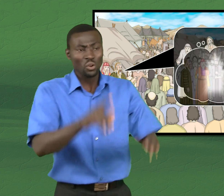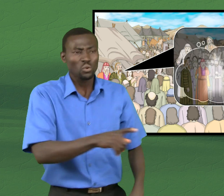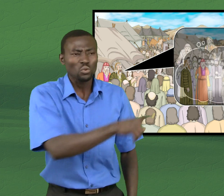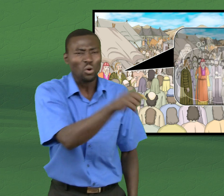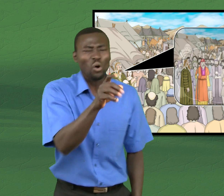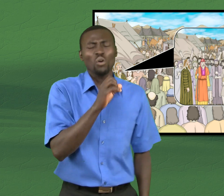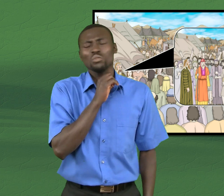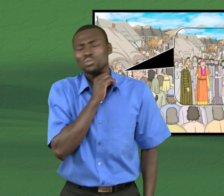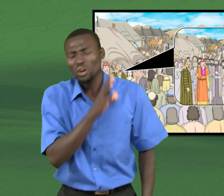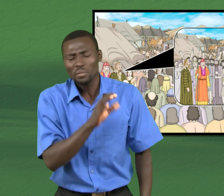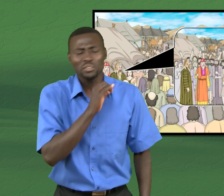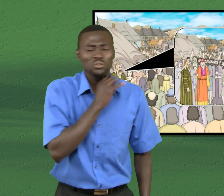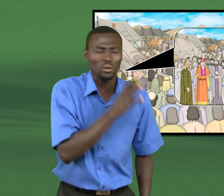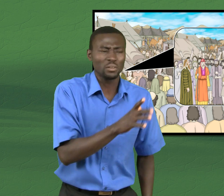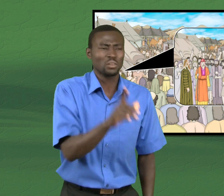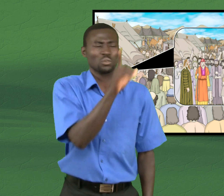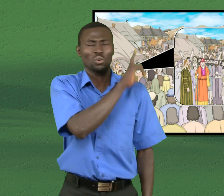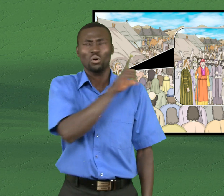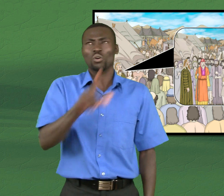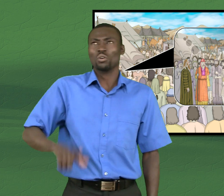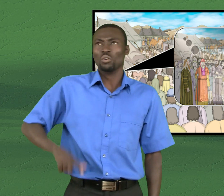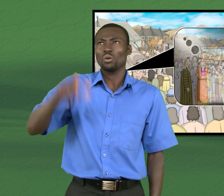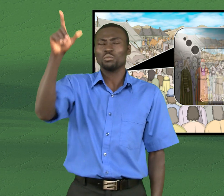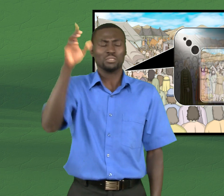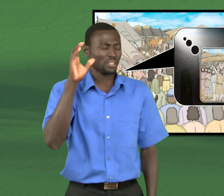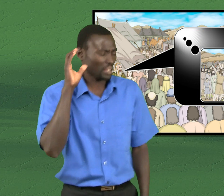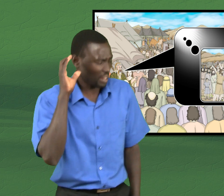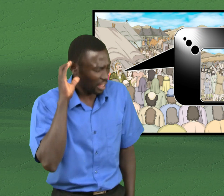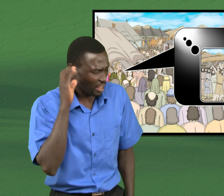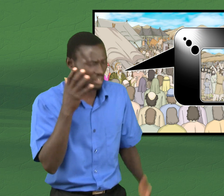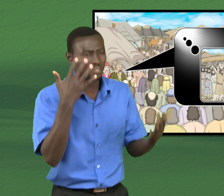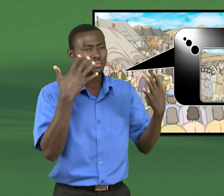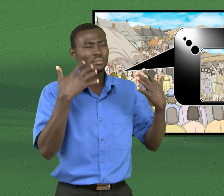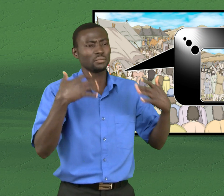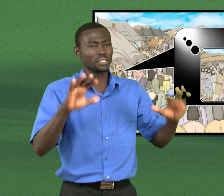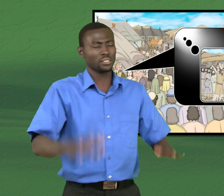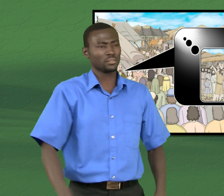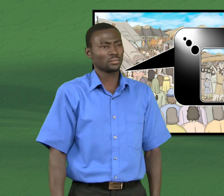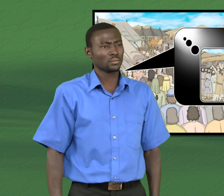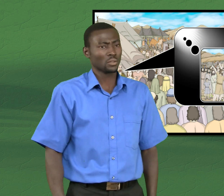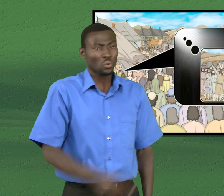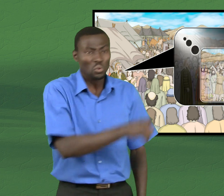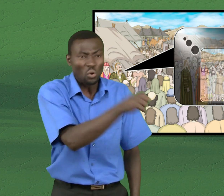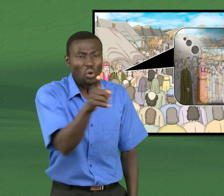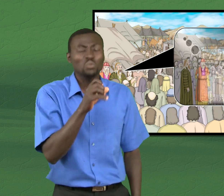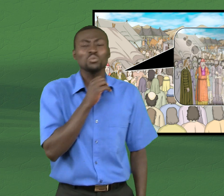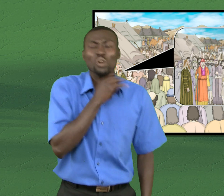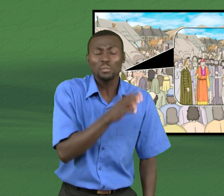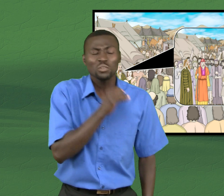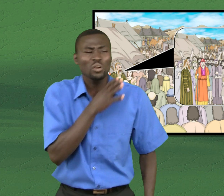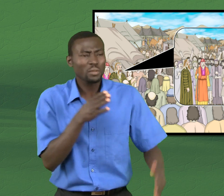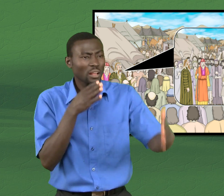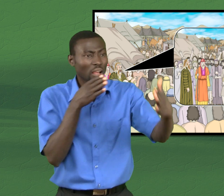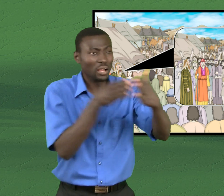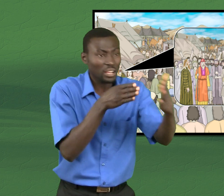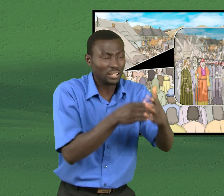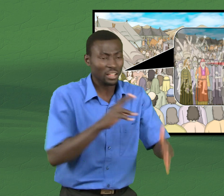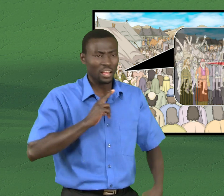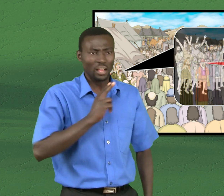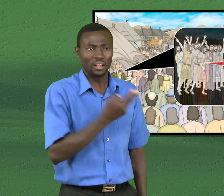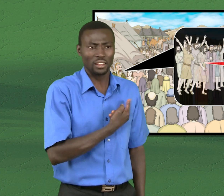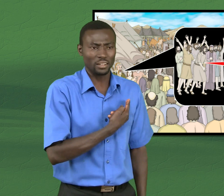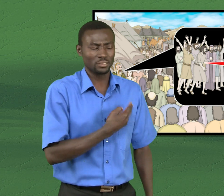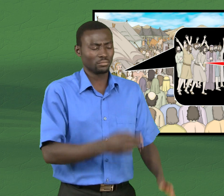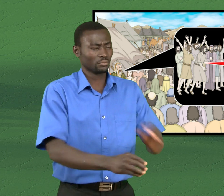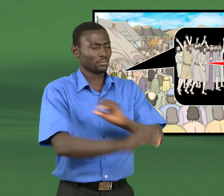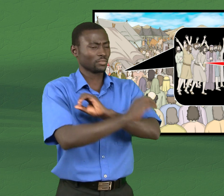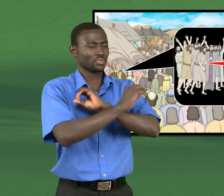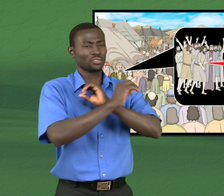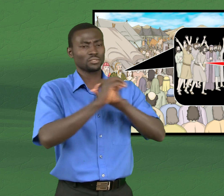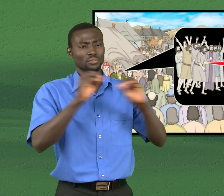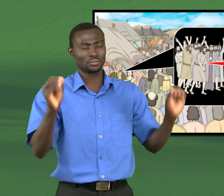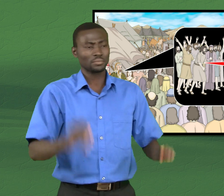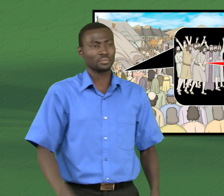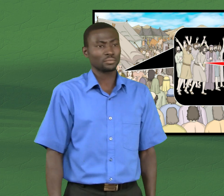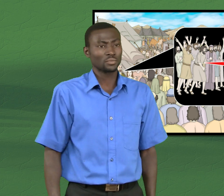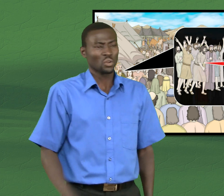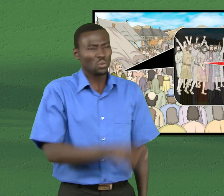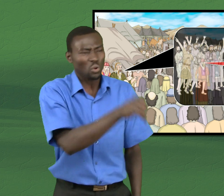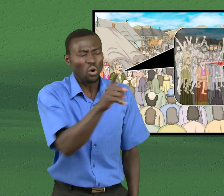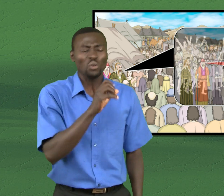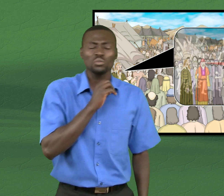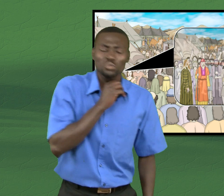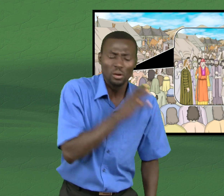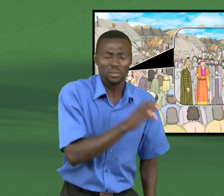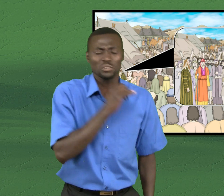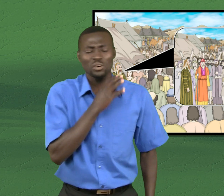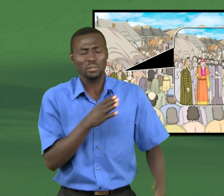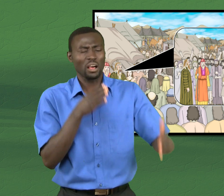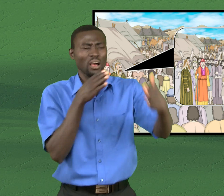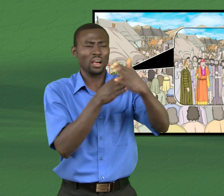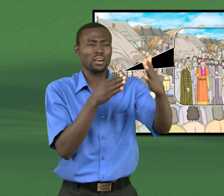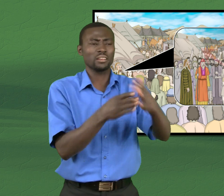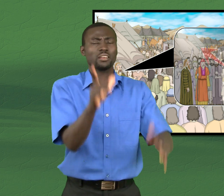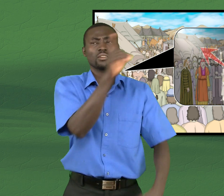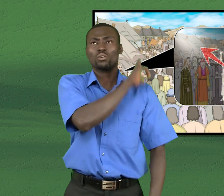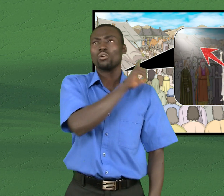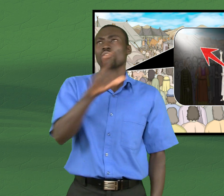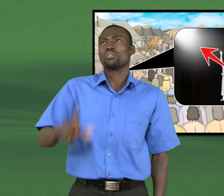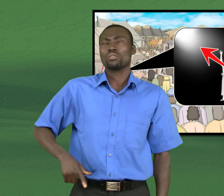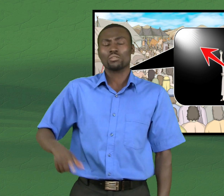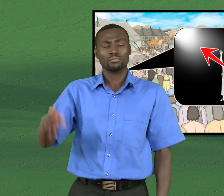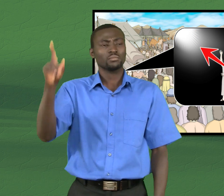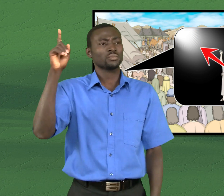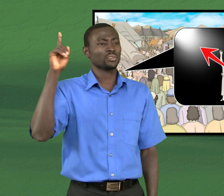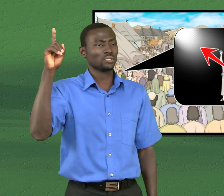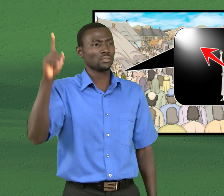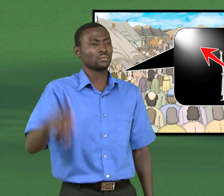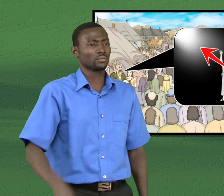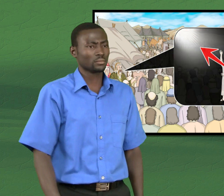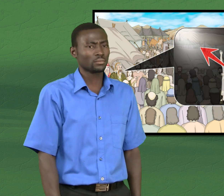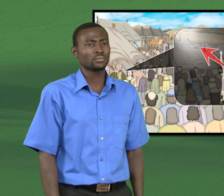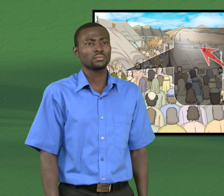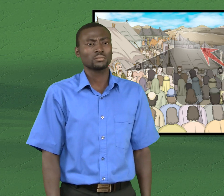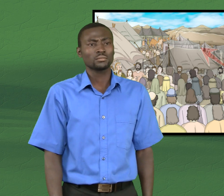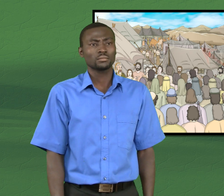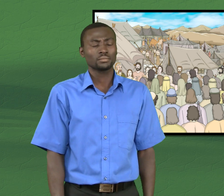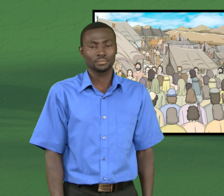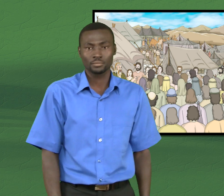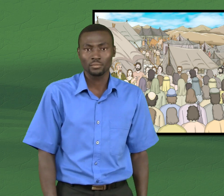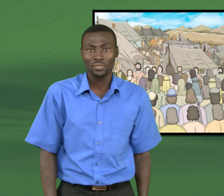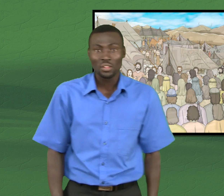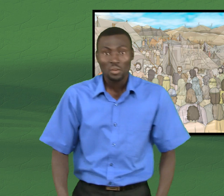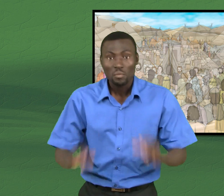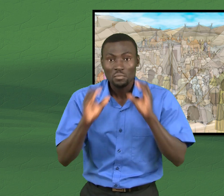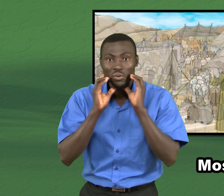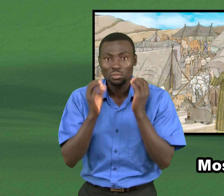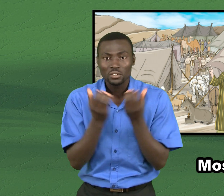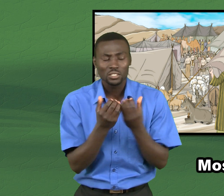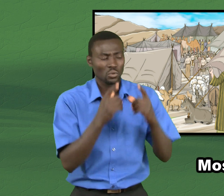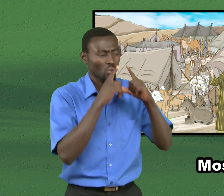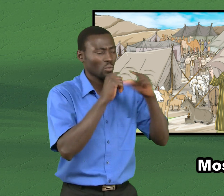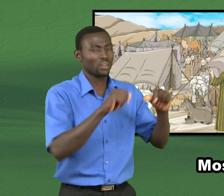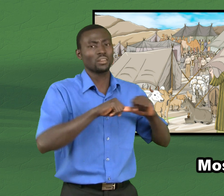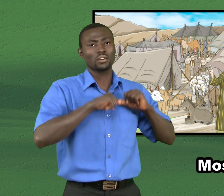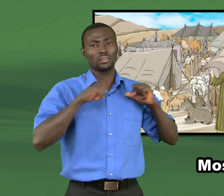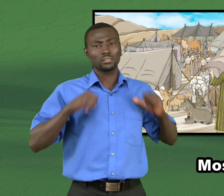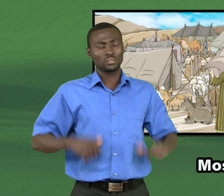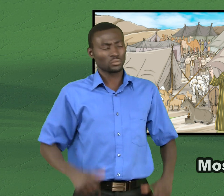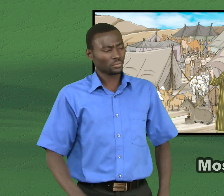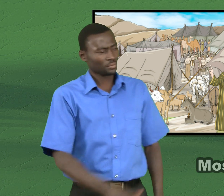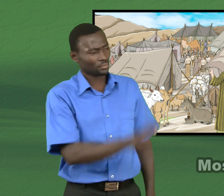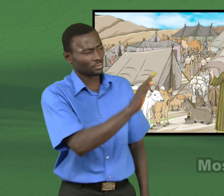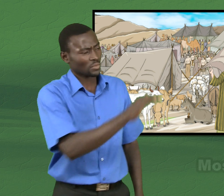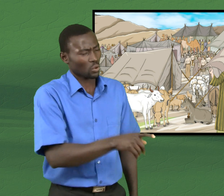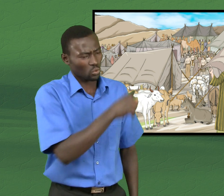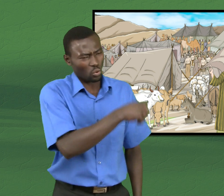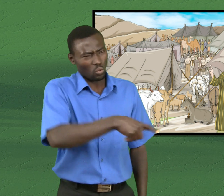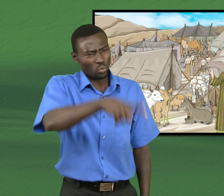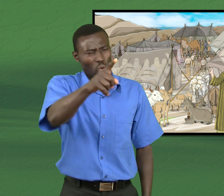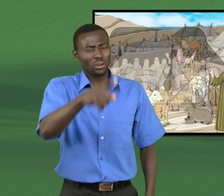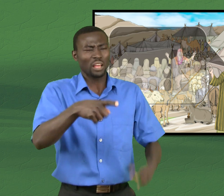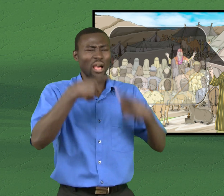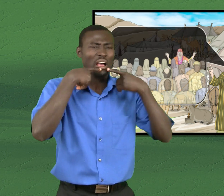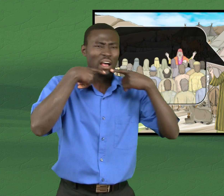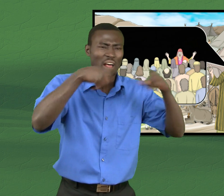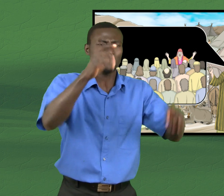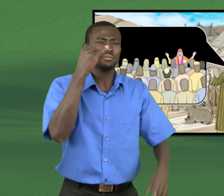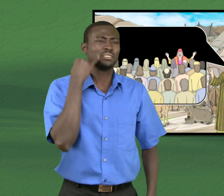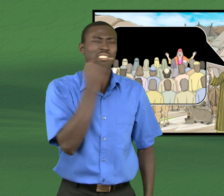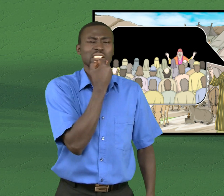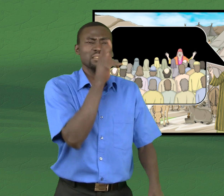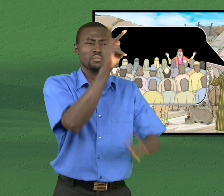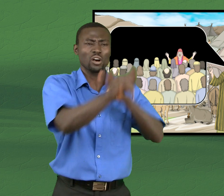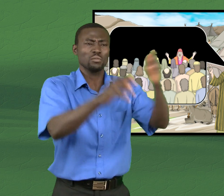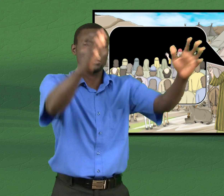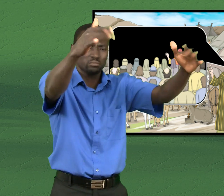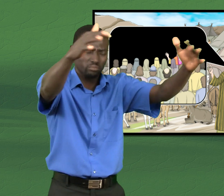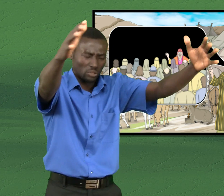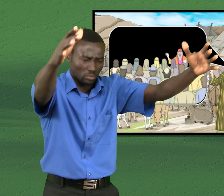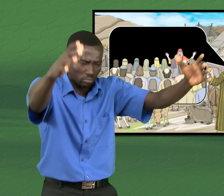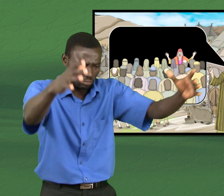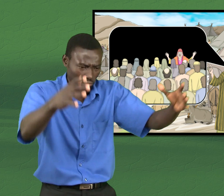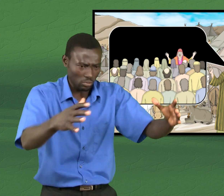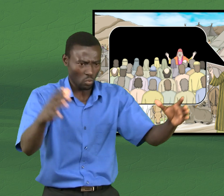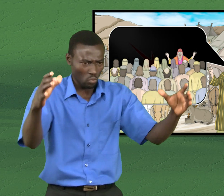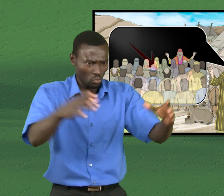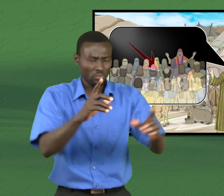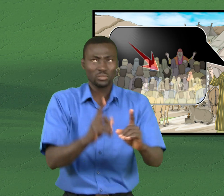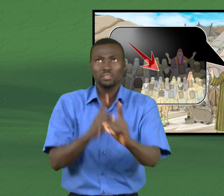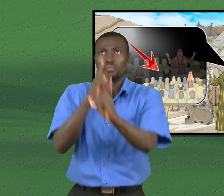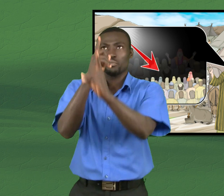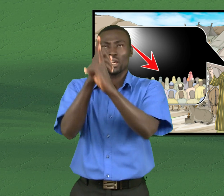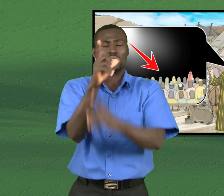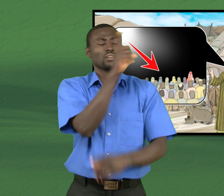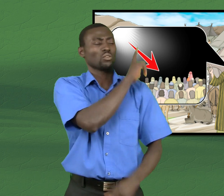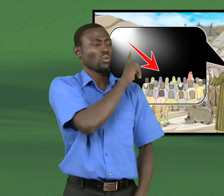Your grumblings are not against us but against the LORD.”